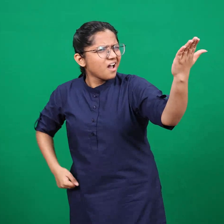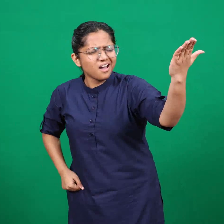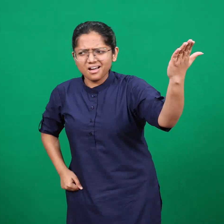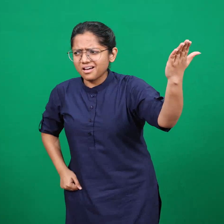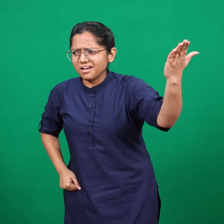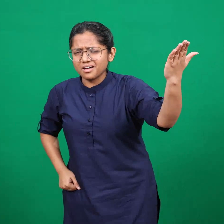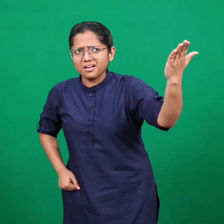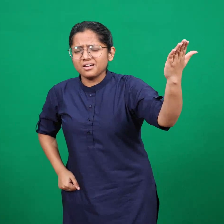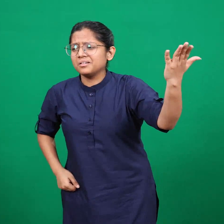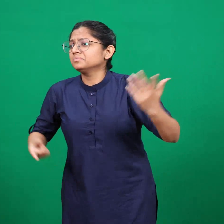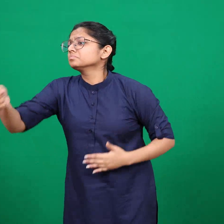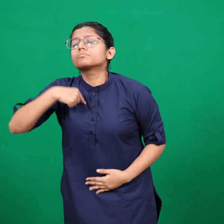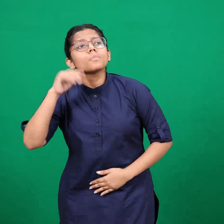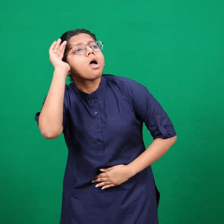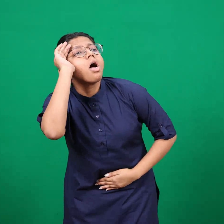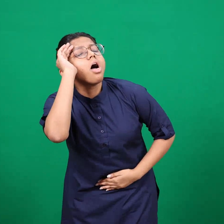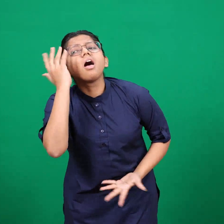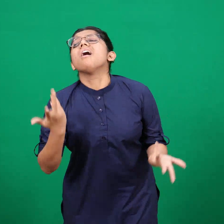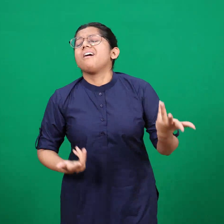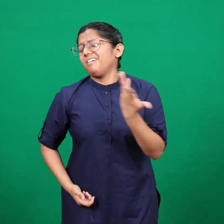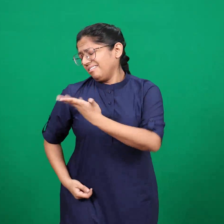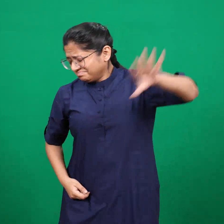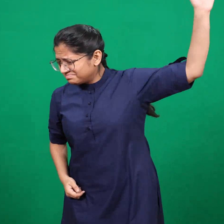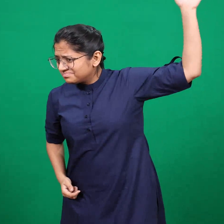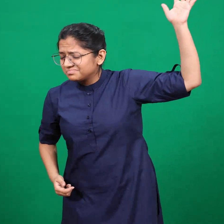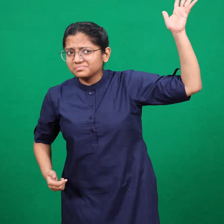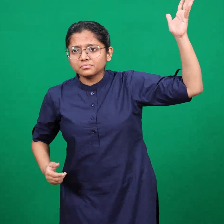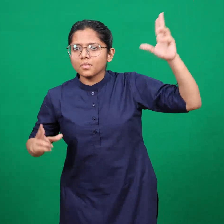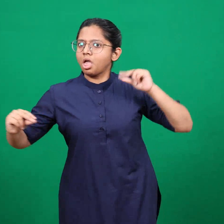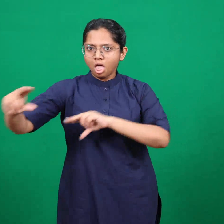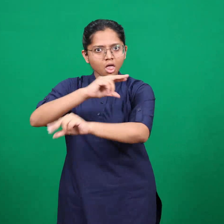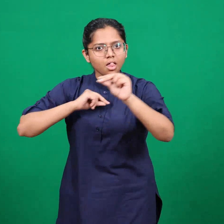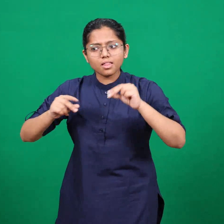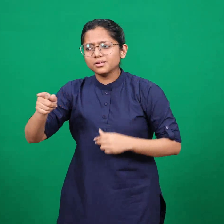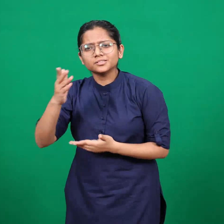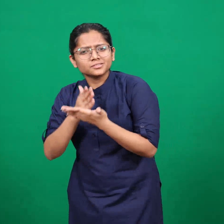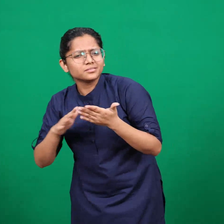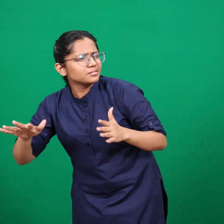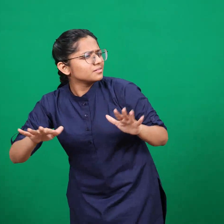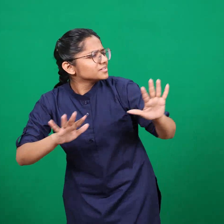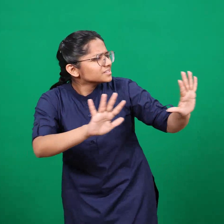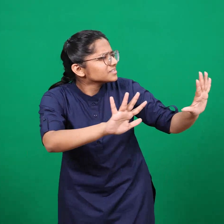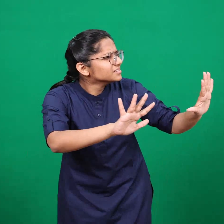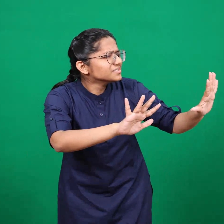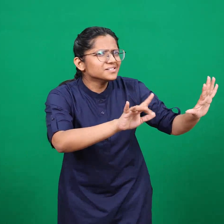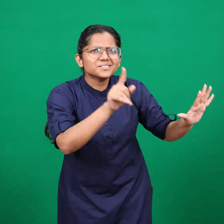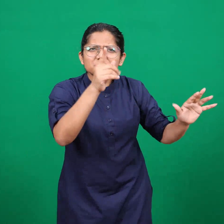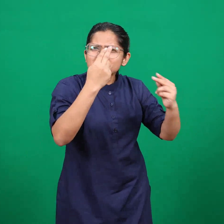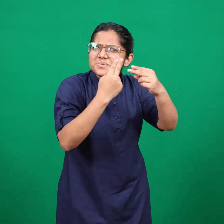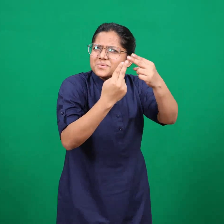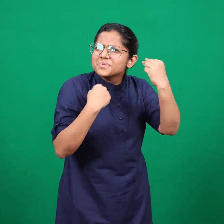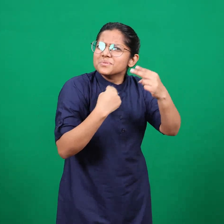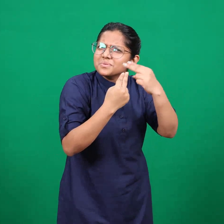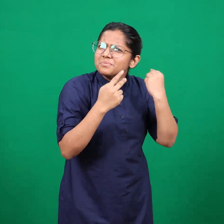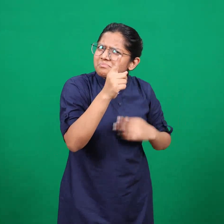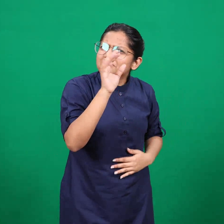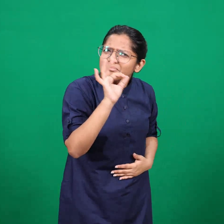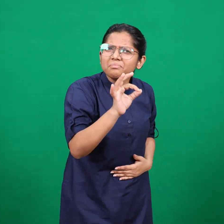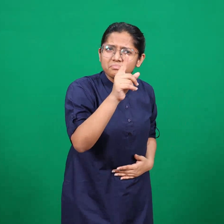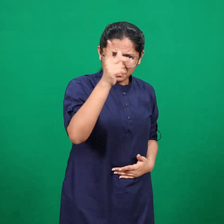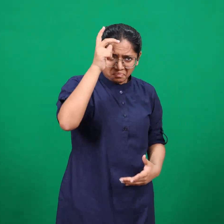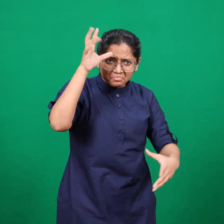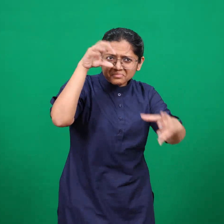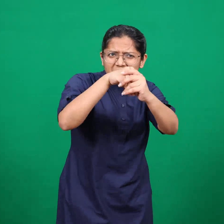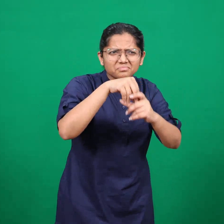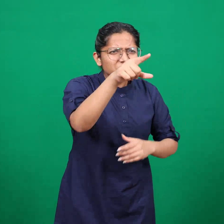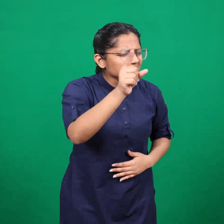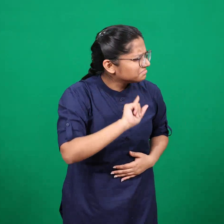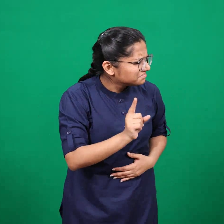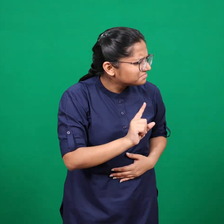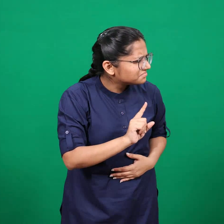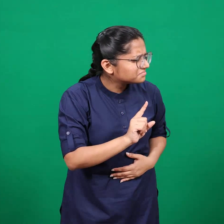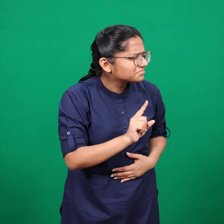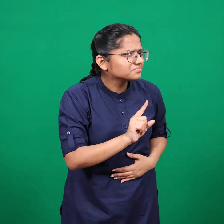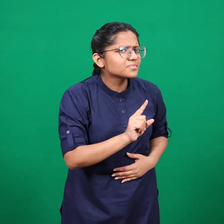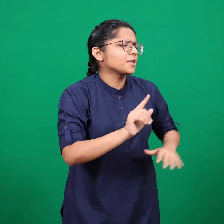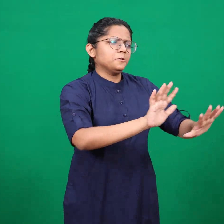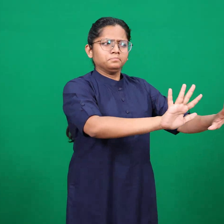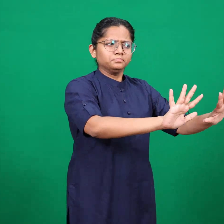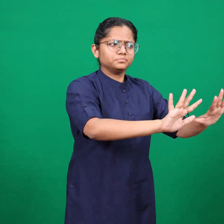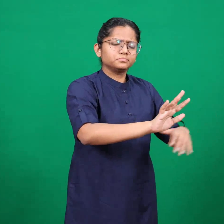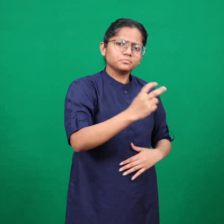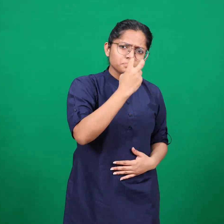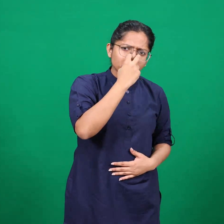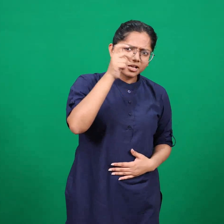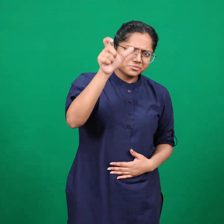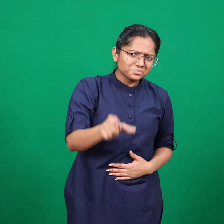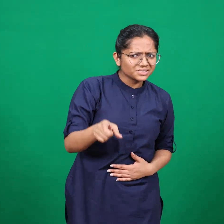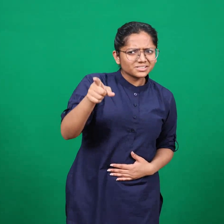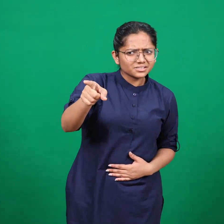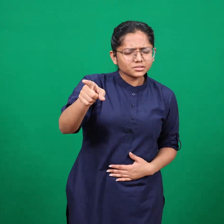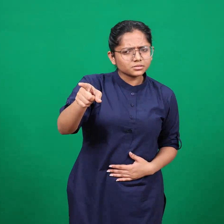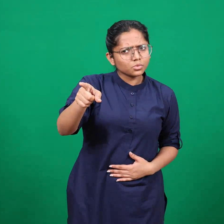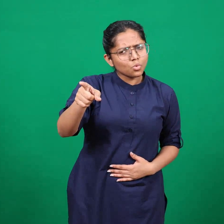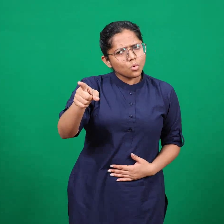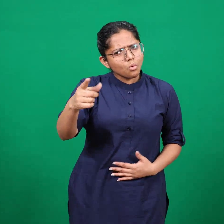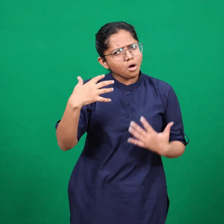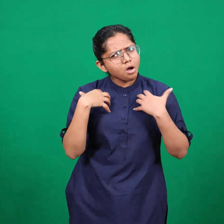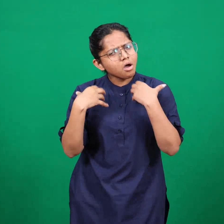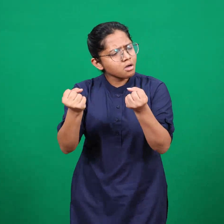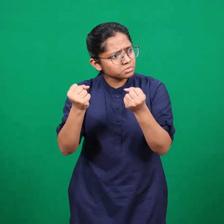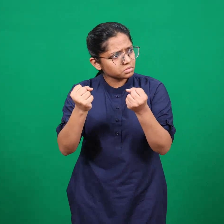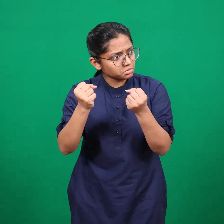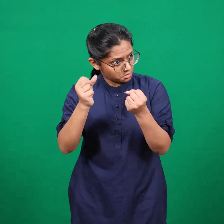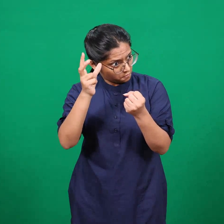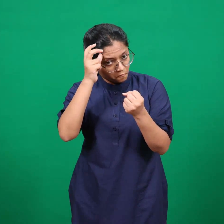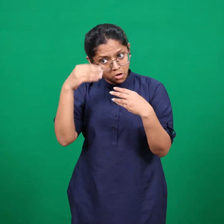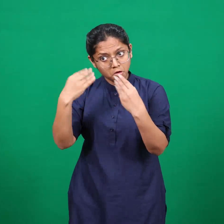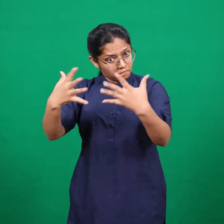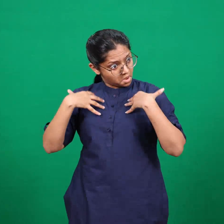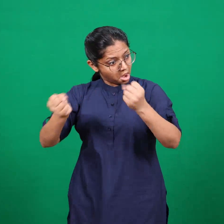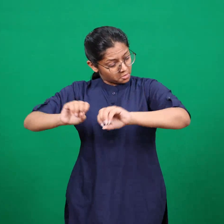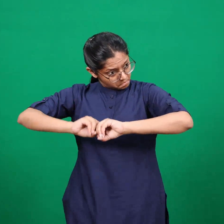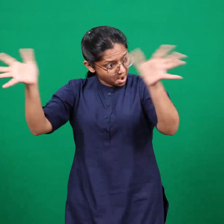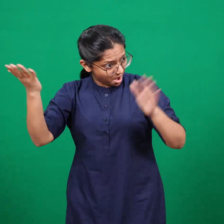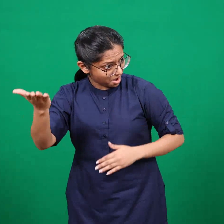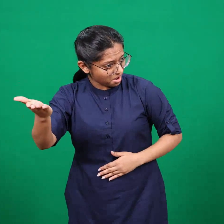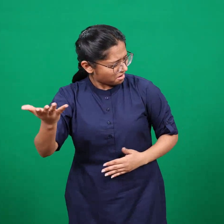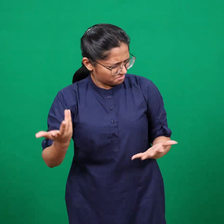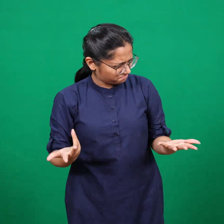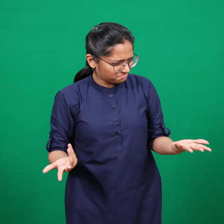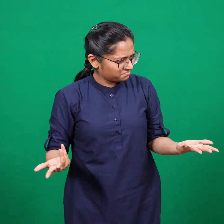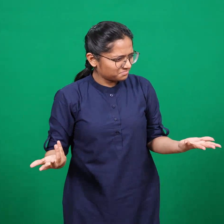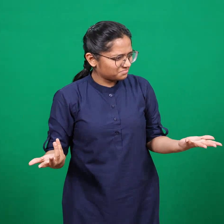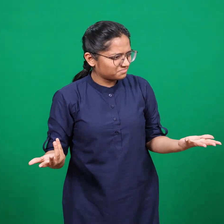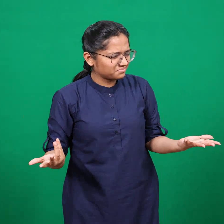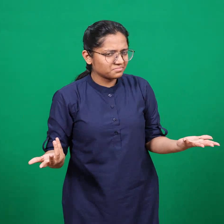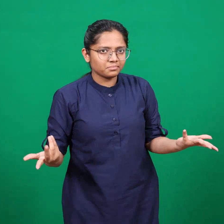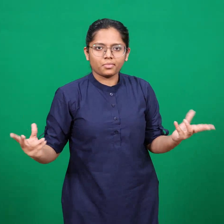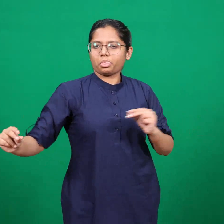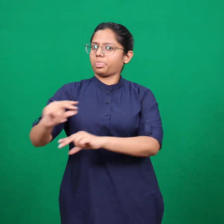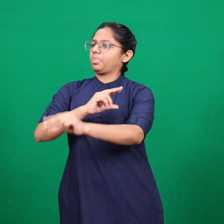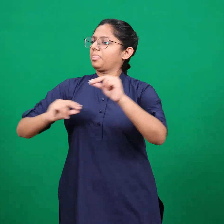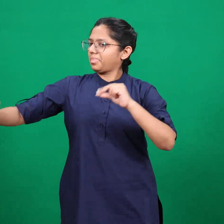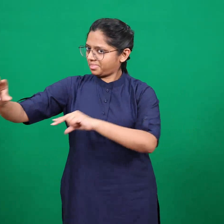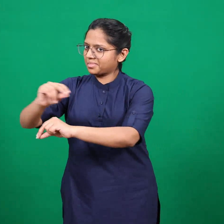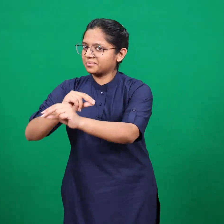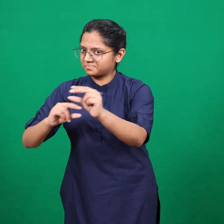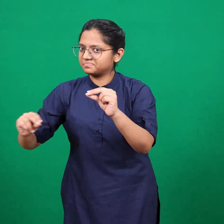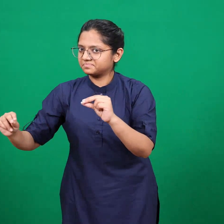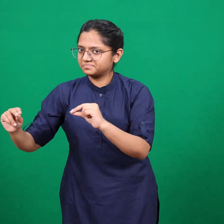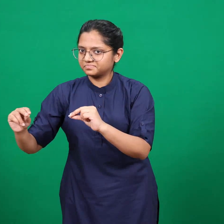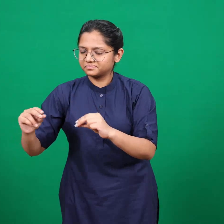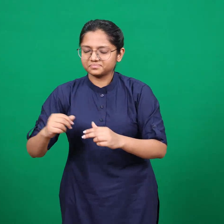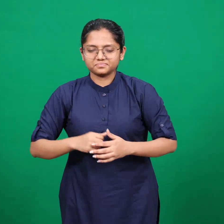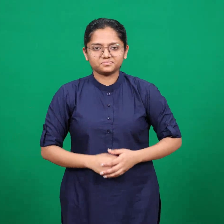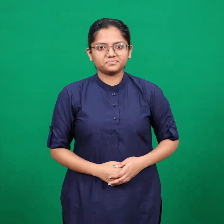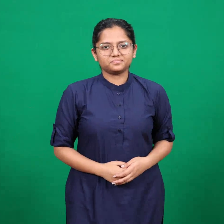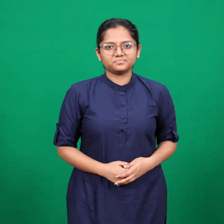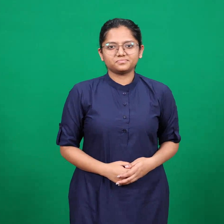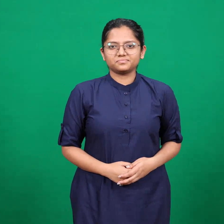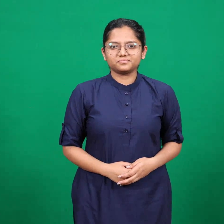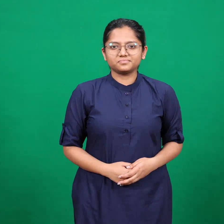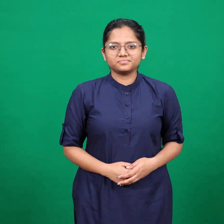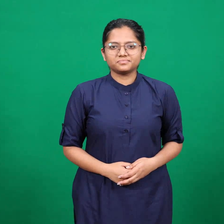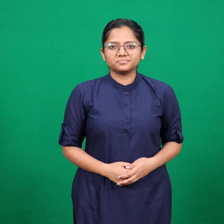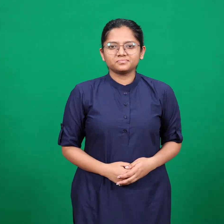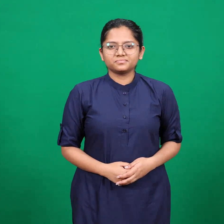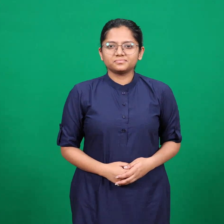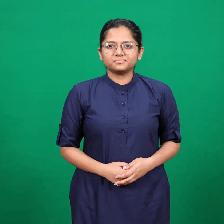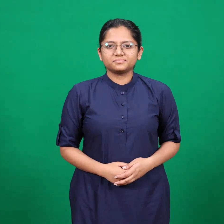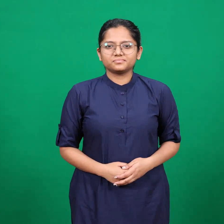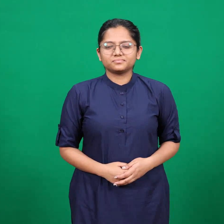But others replied, "These are not the words of a man possessed by a demon. Can a demon open the eyes of the blind?"